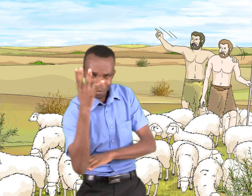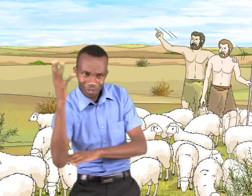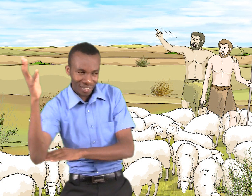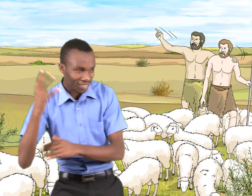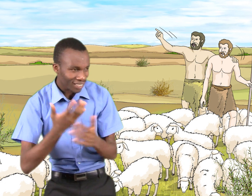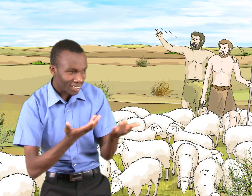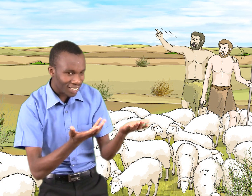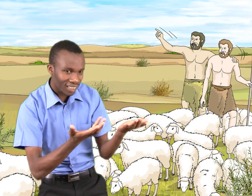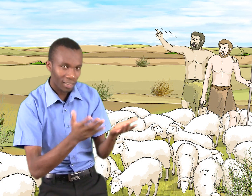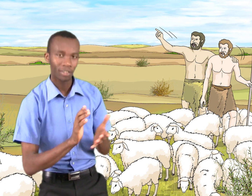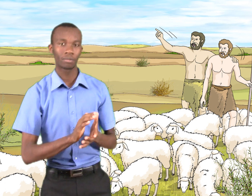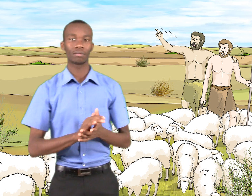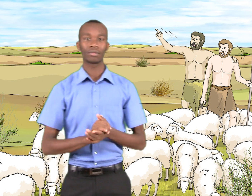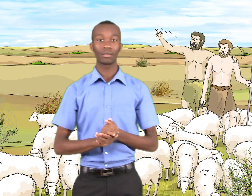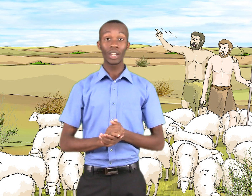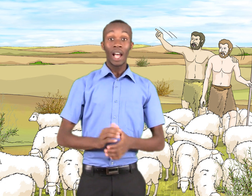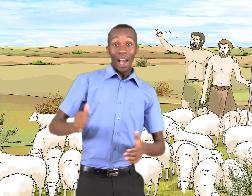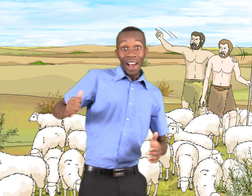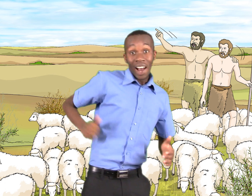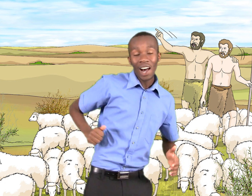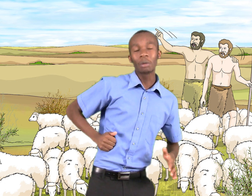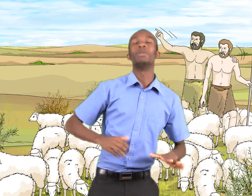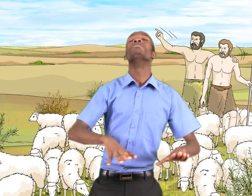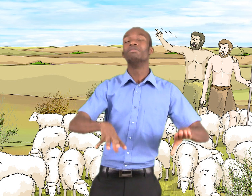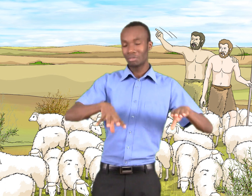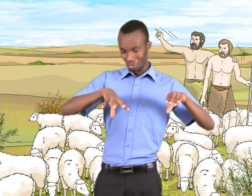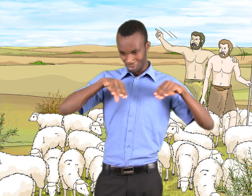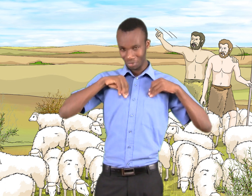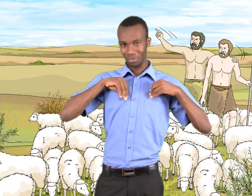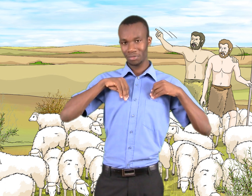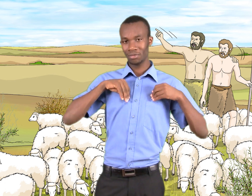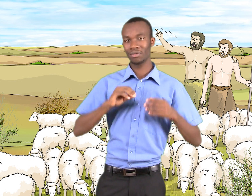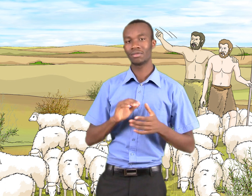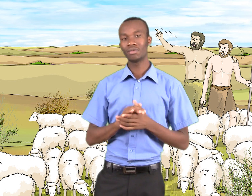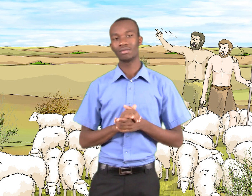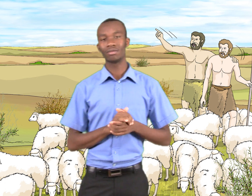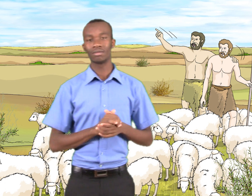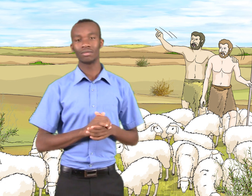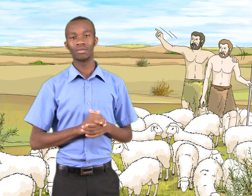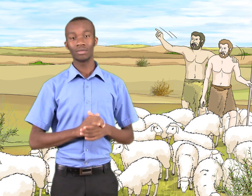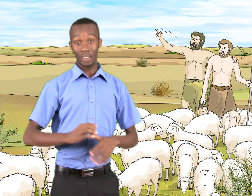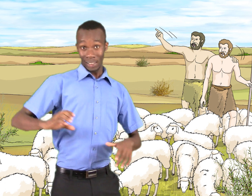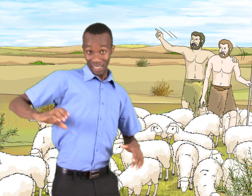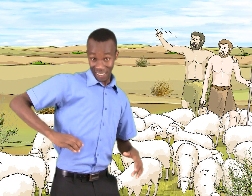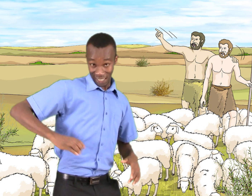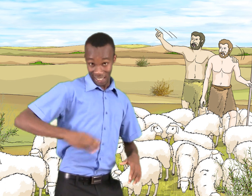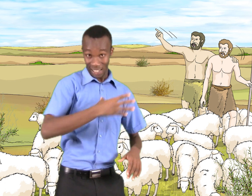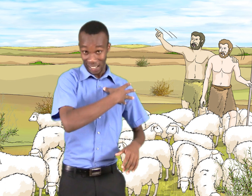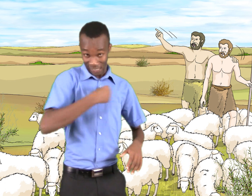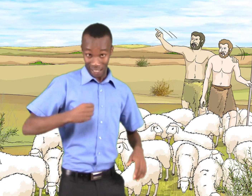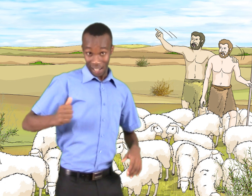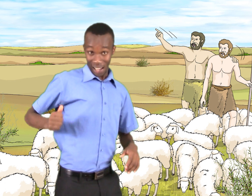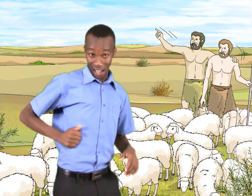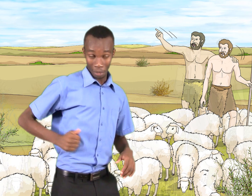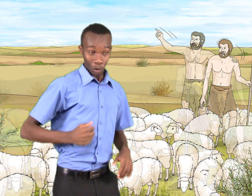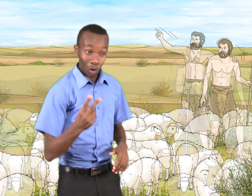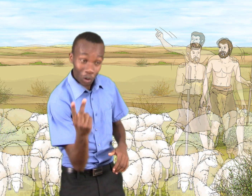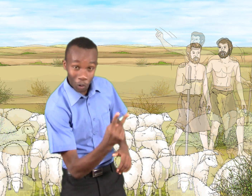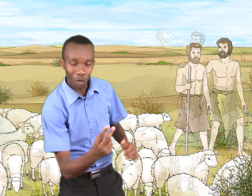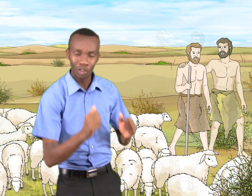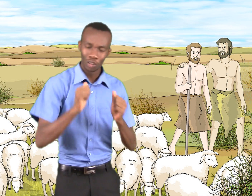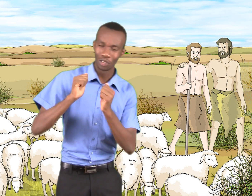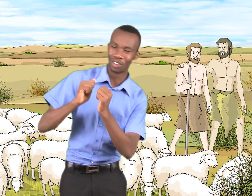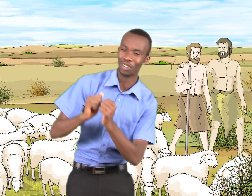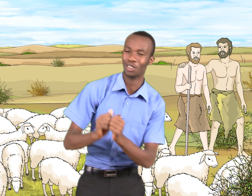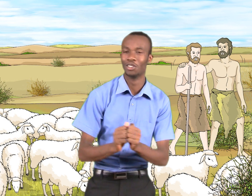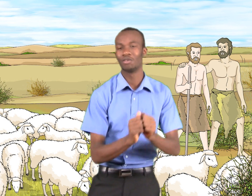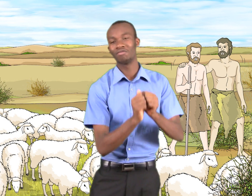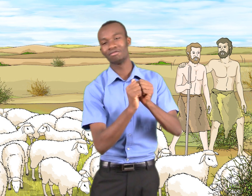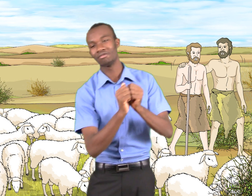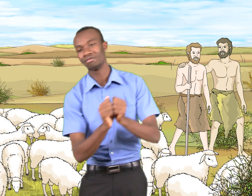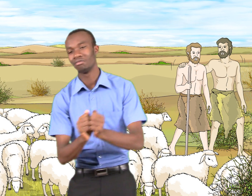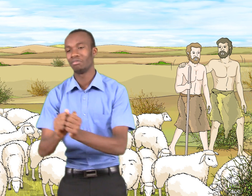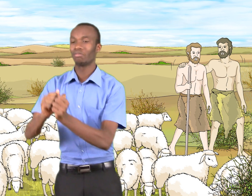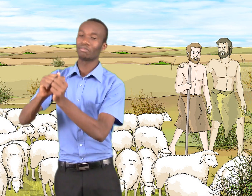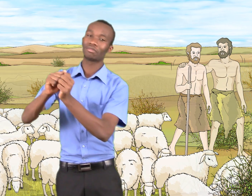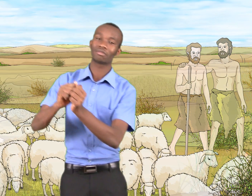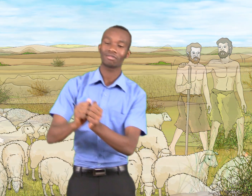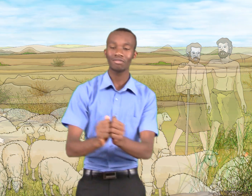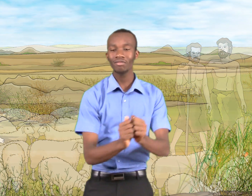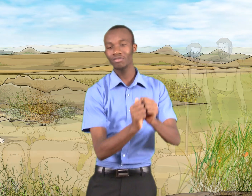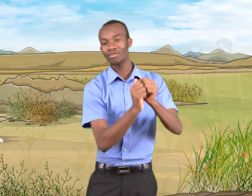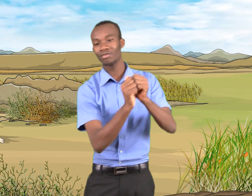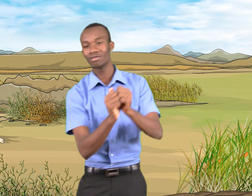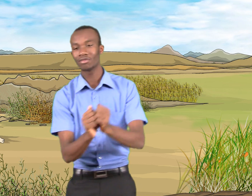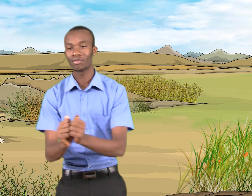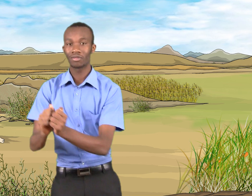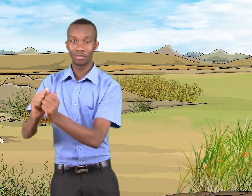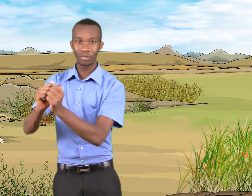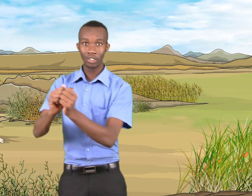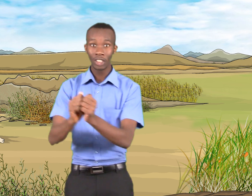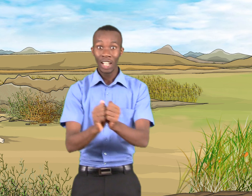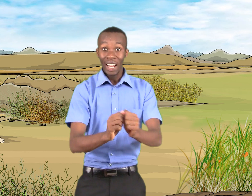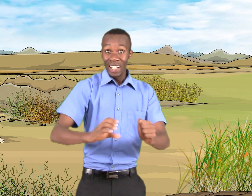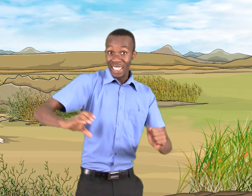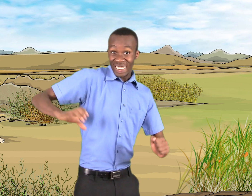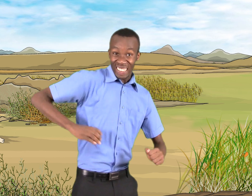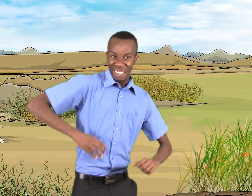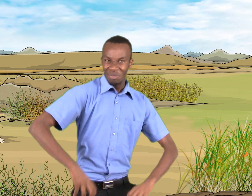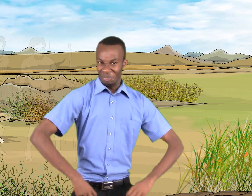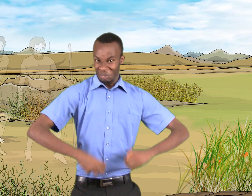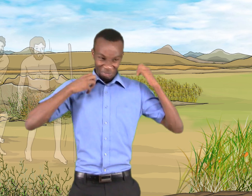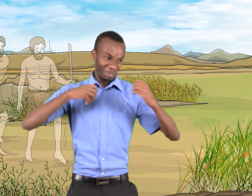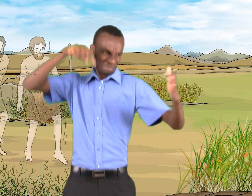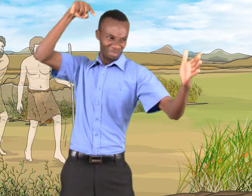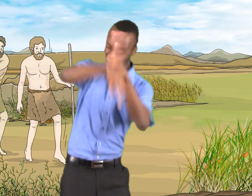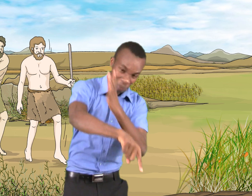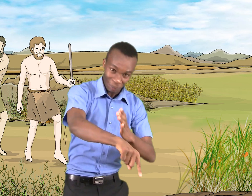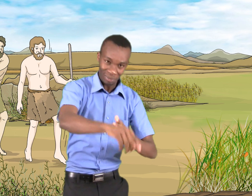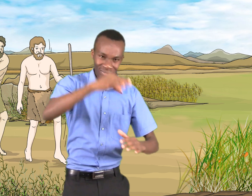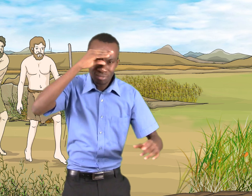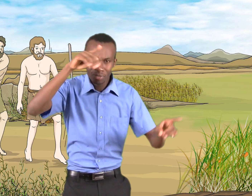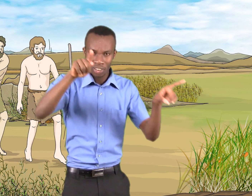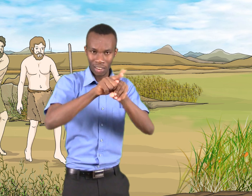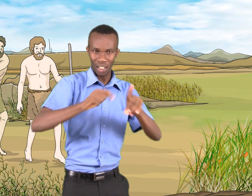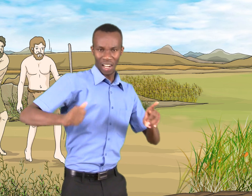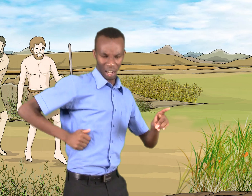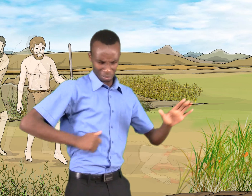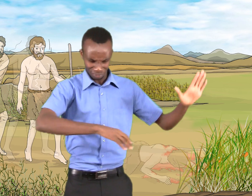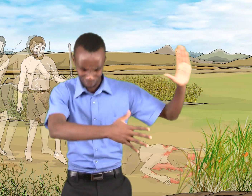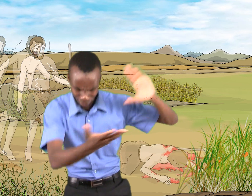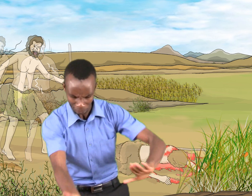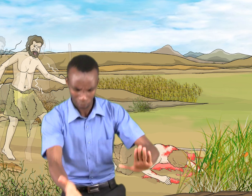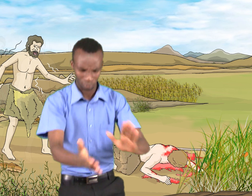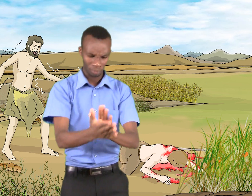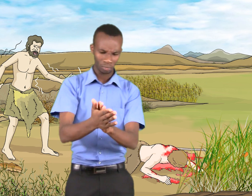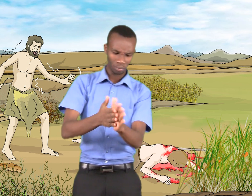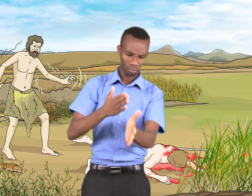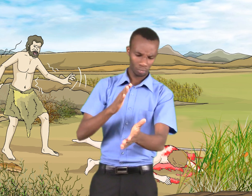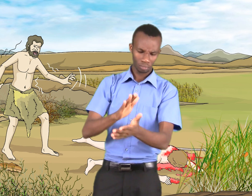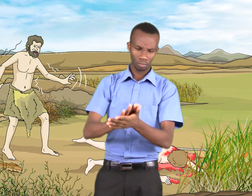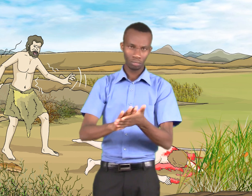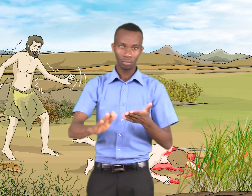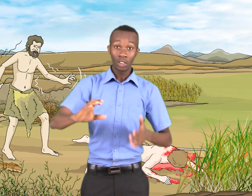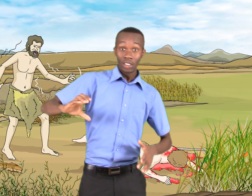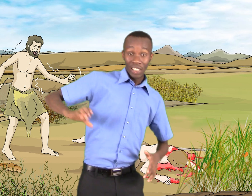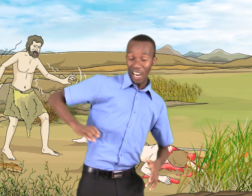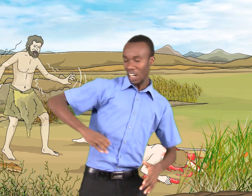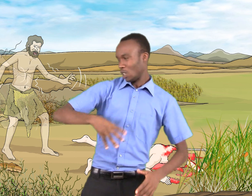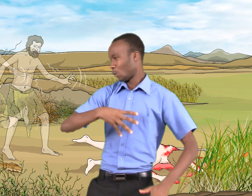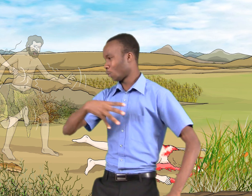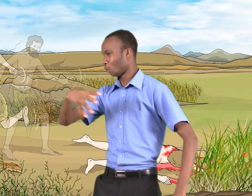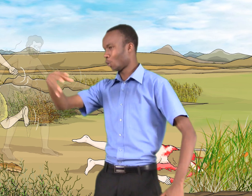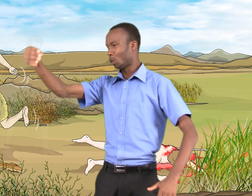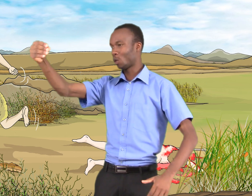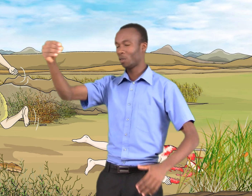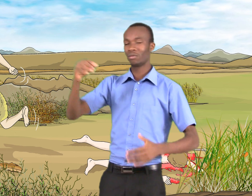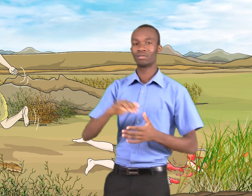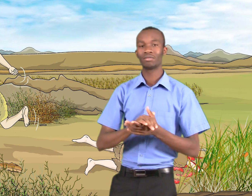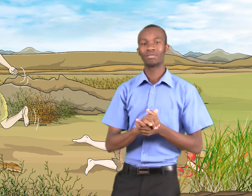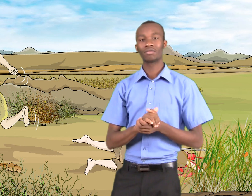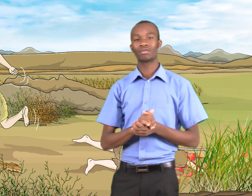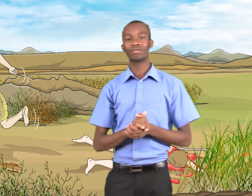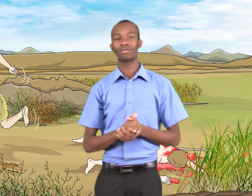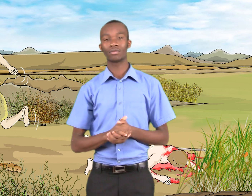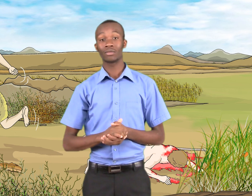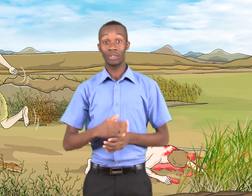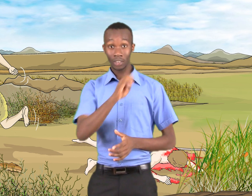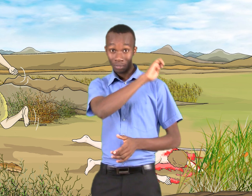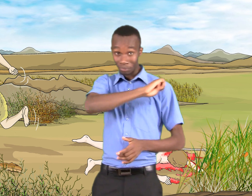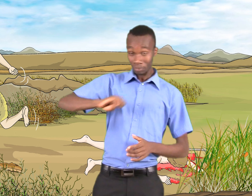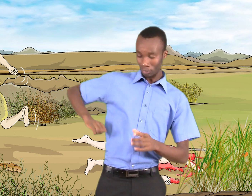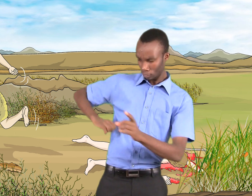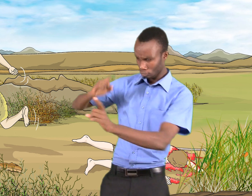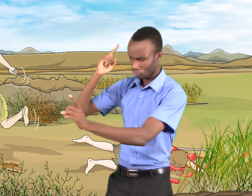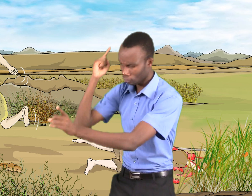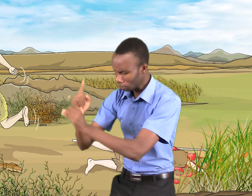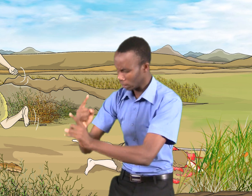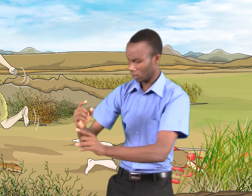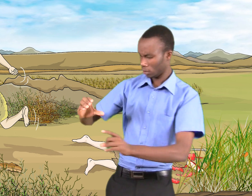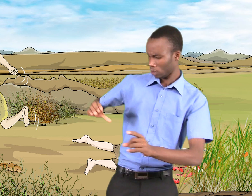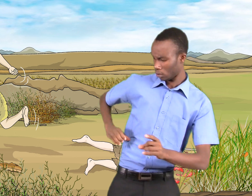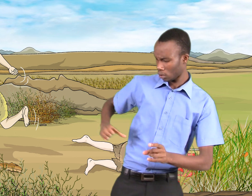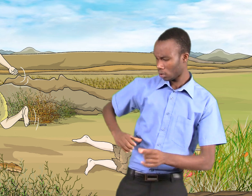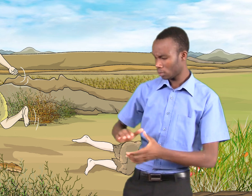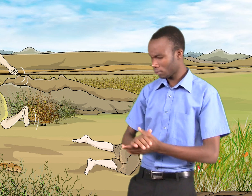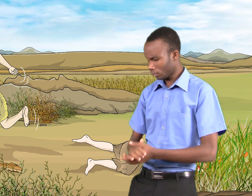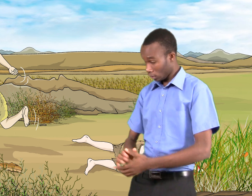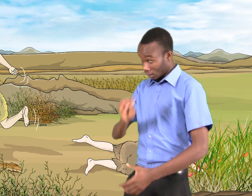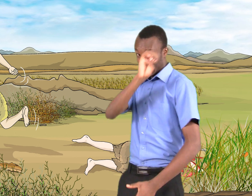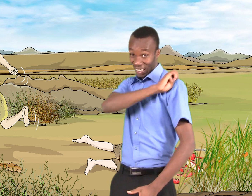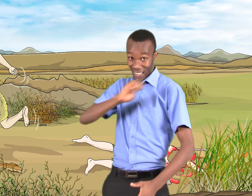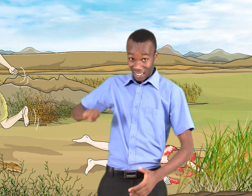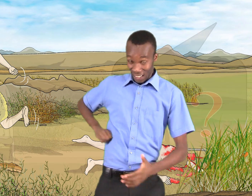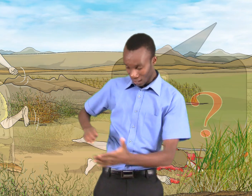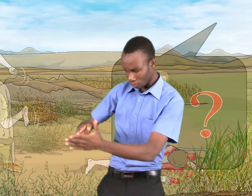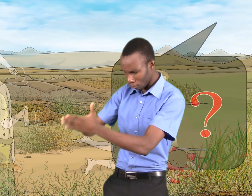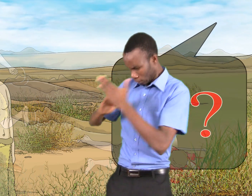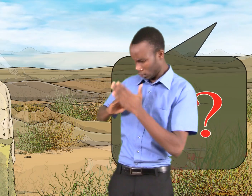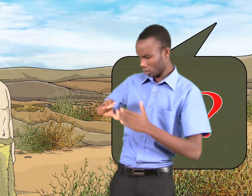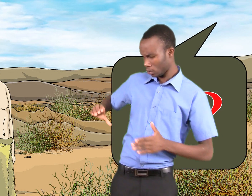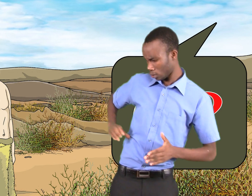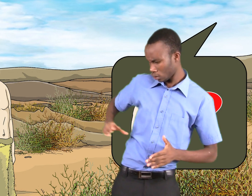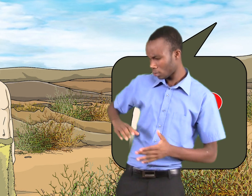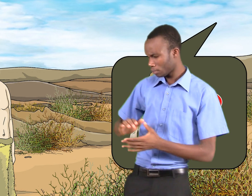And while they were in the field, Cain rose up against his brother Abel and killed him.